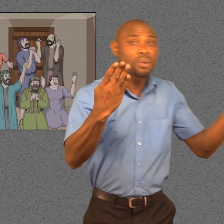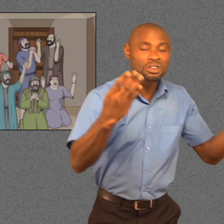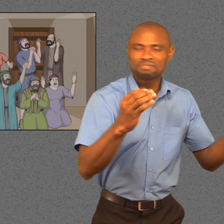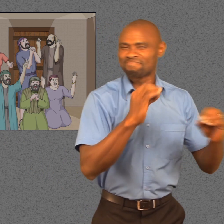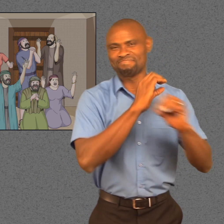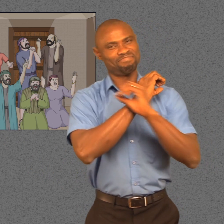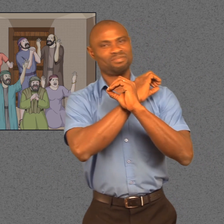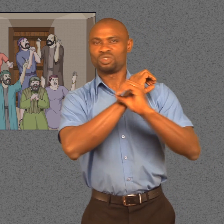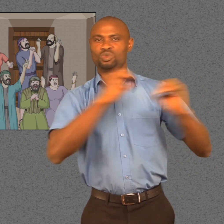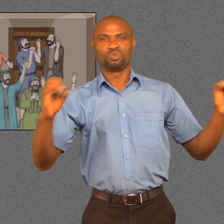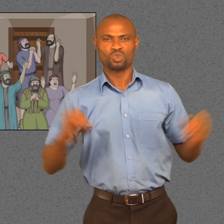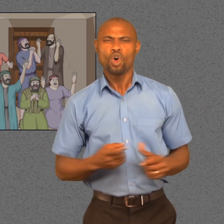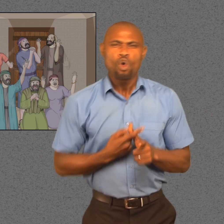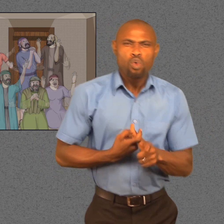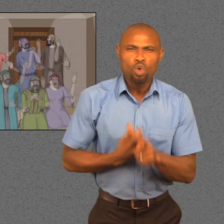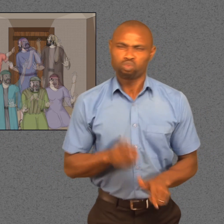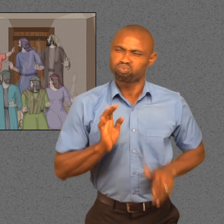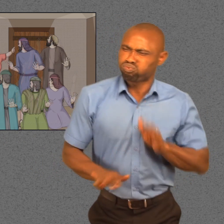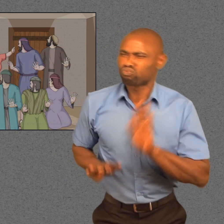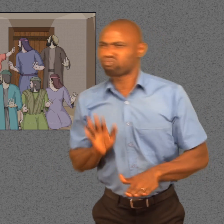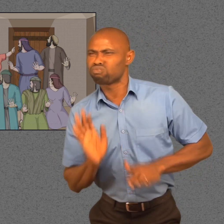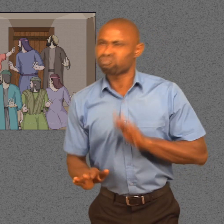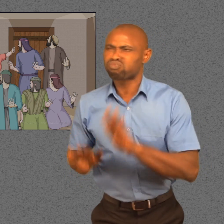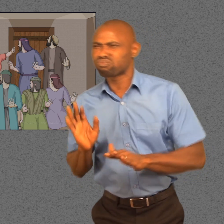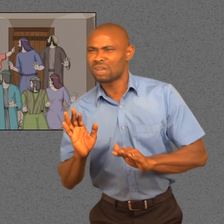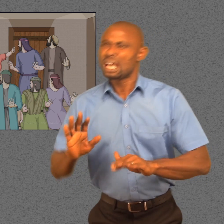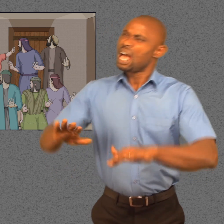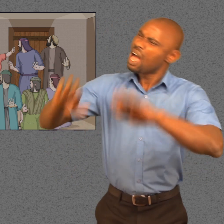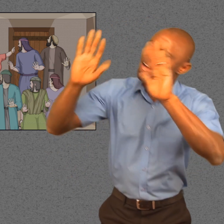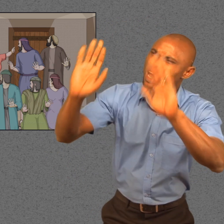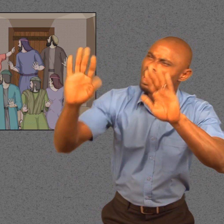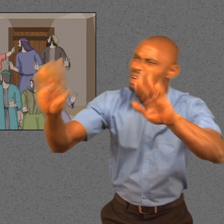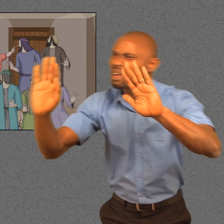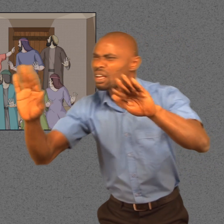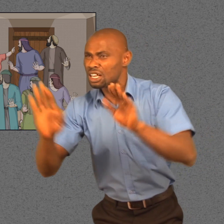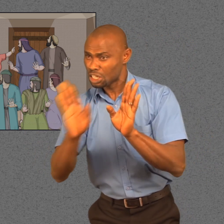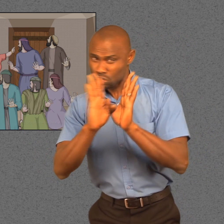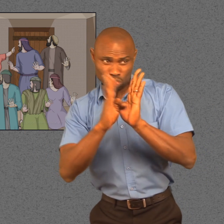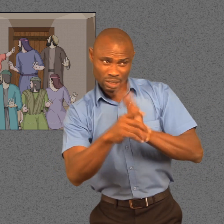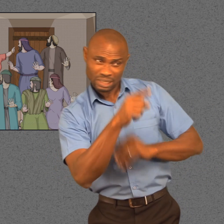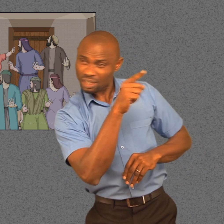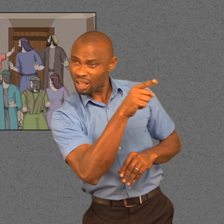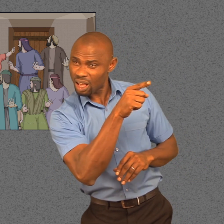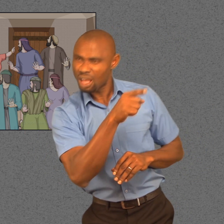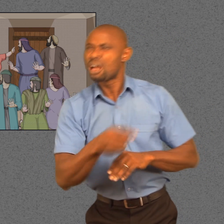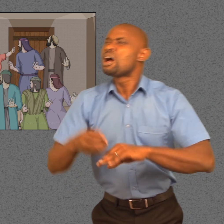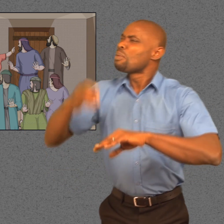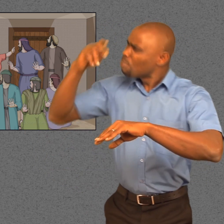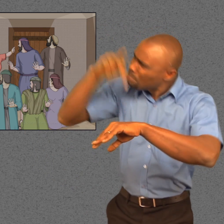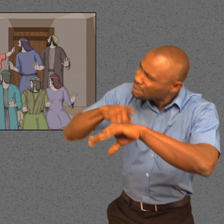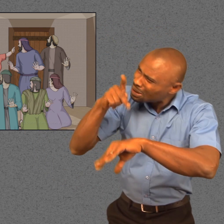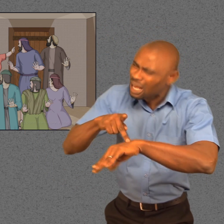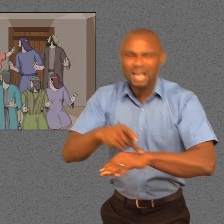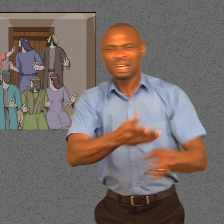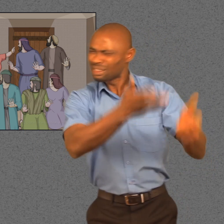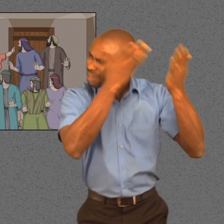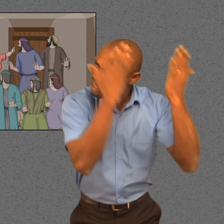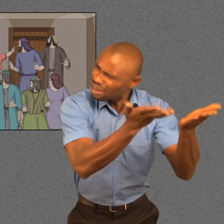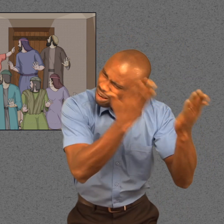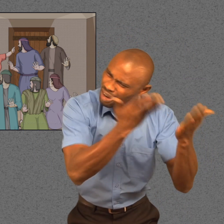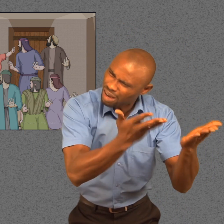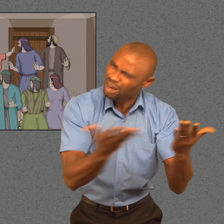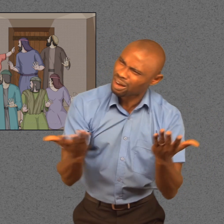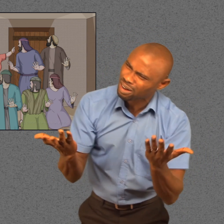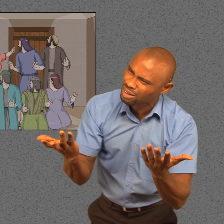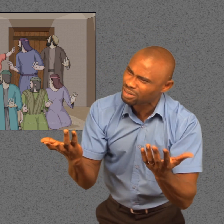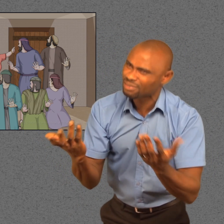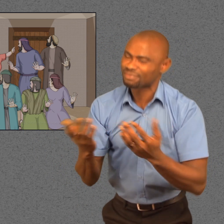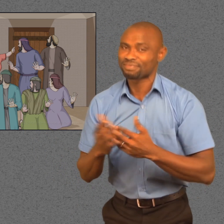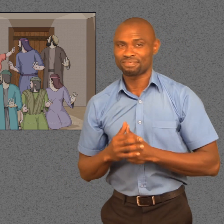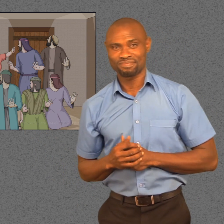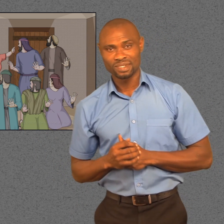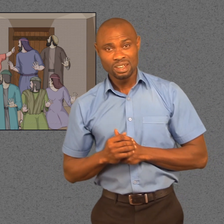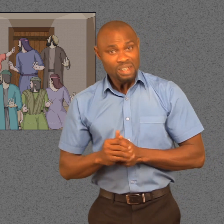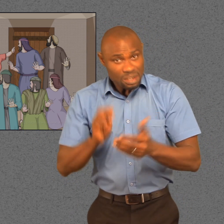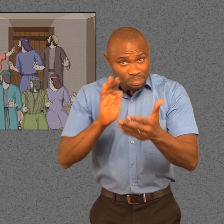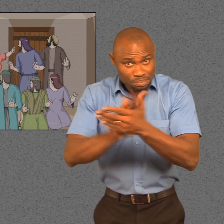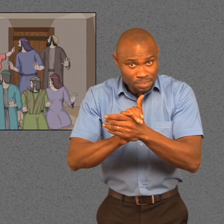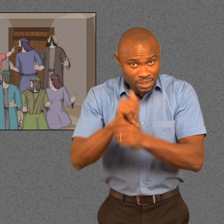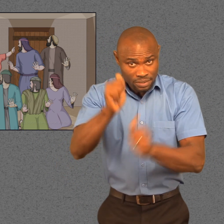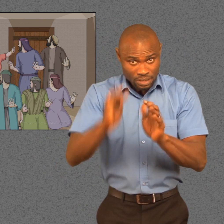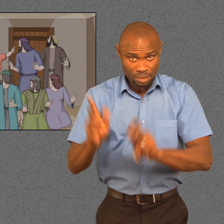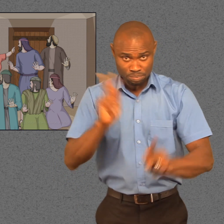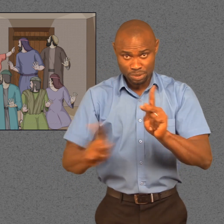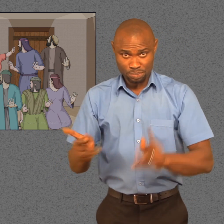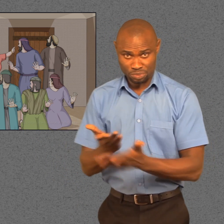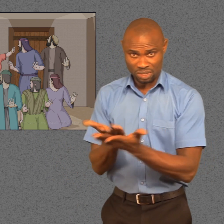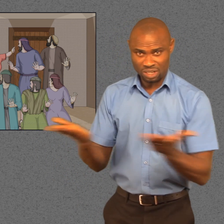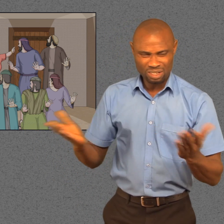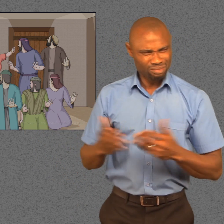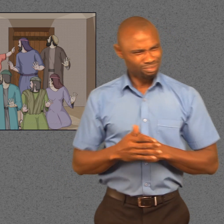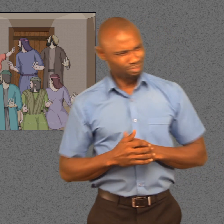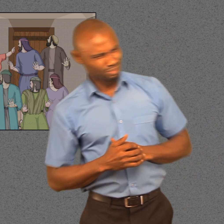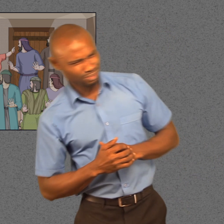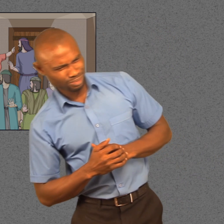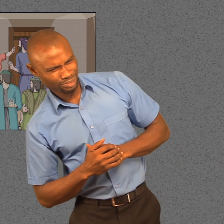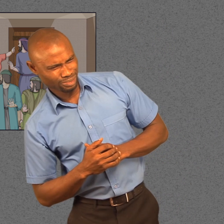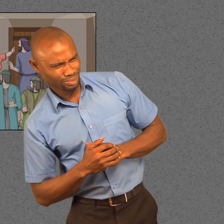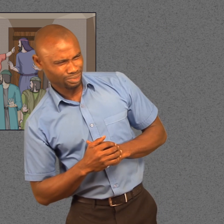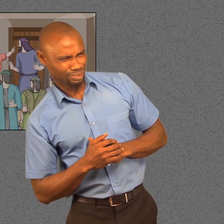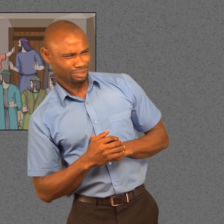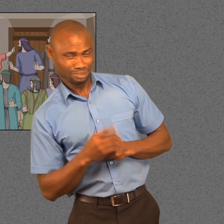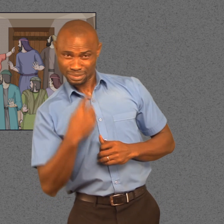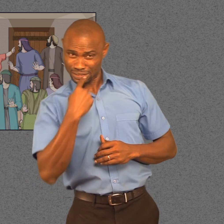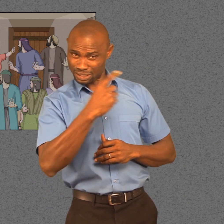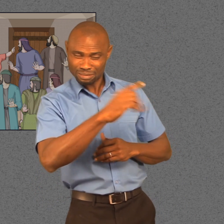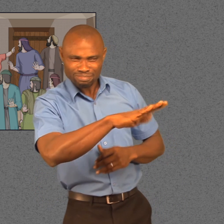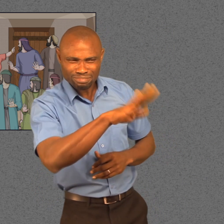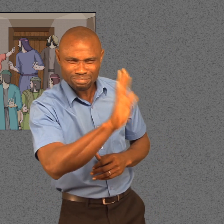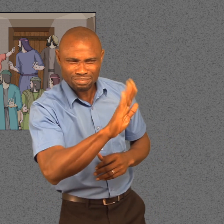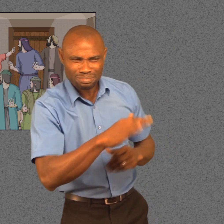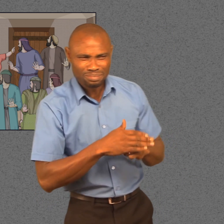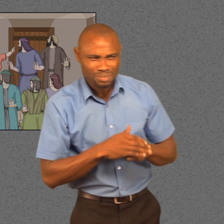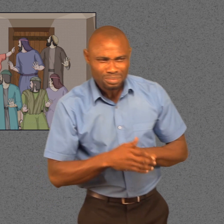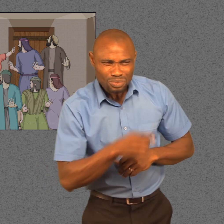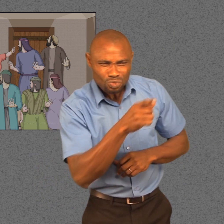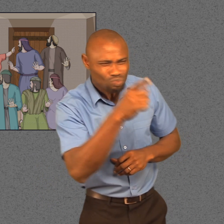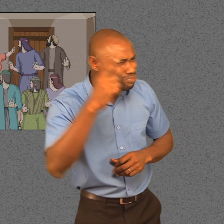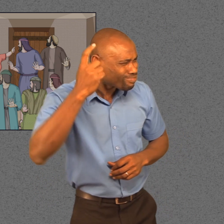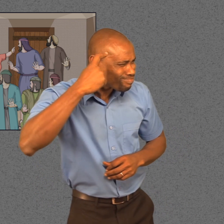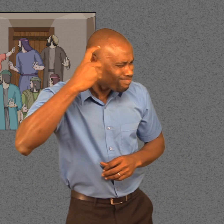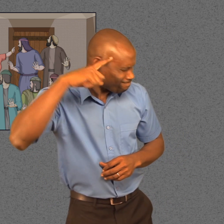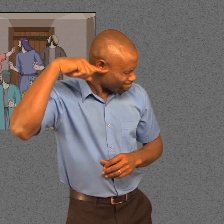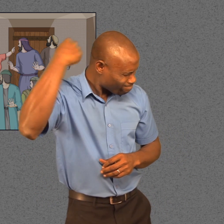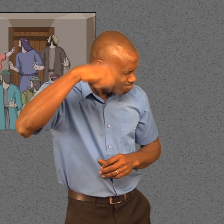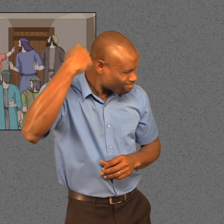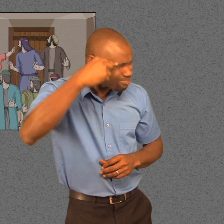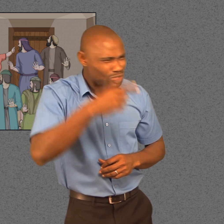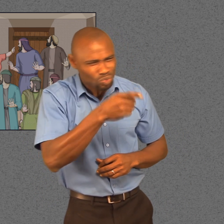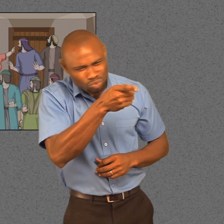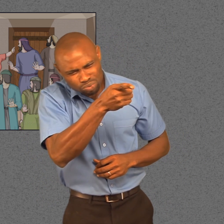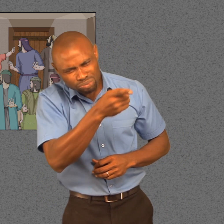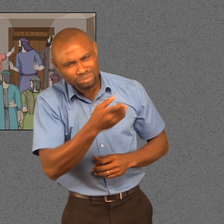“You are out of your mind,” they told her.